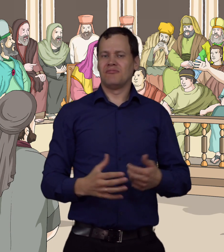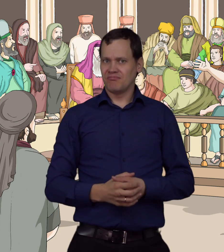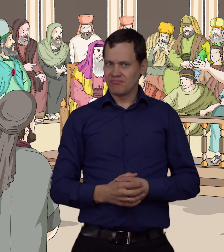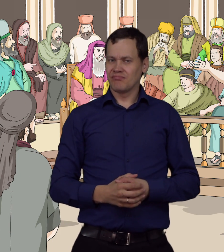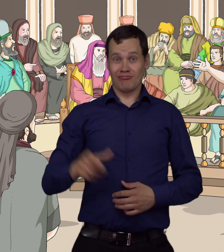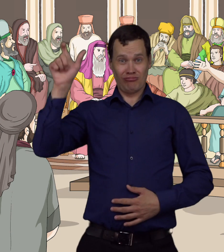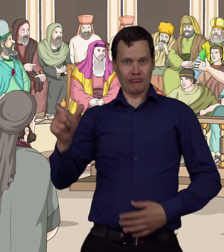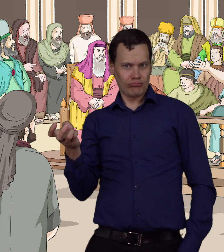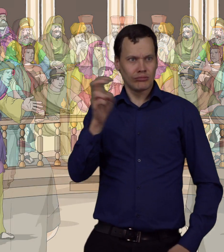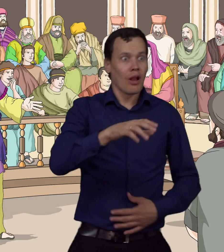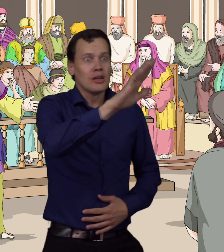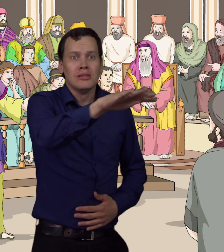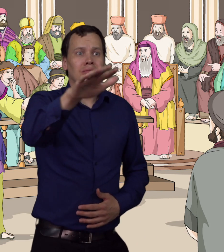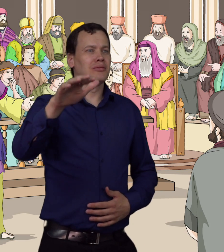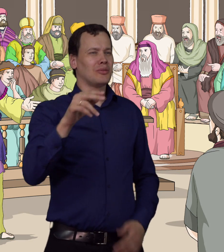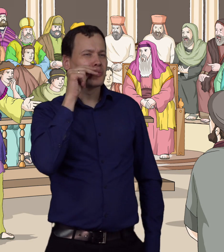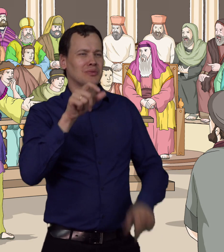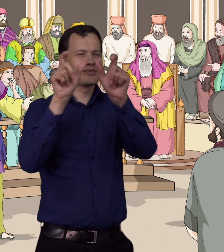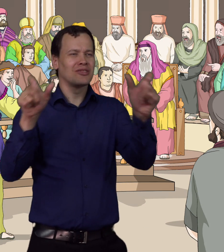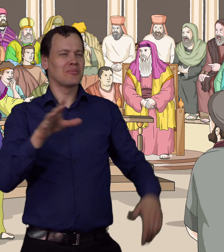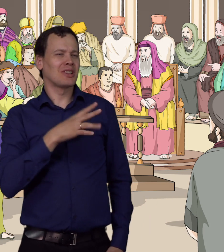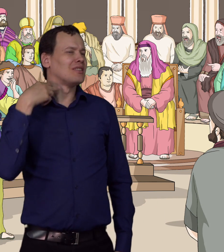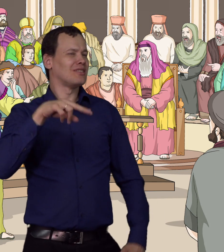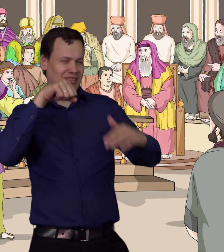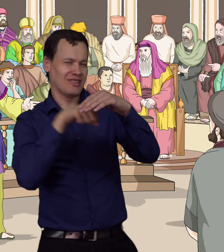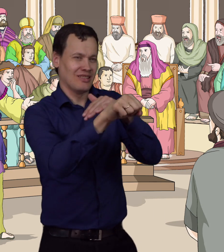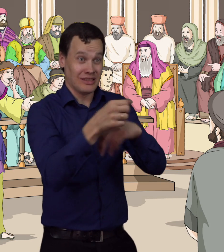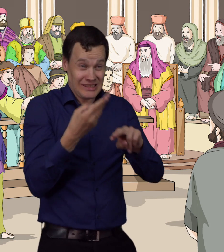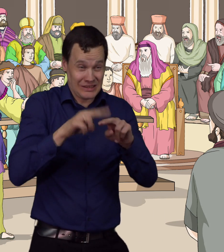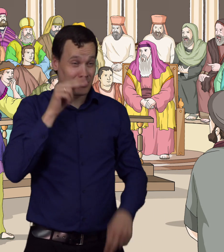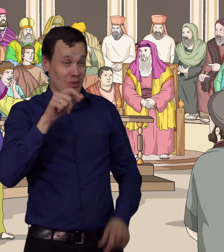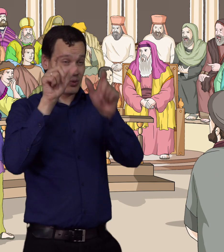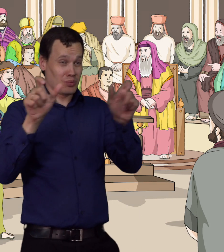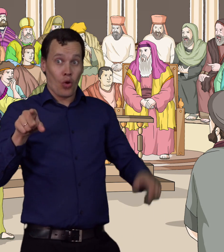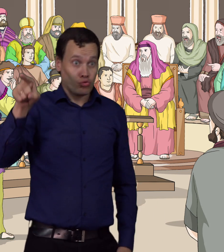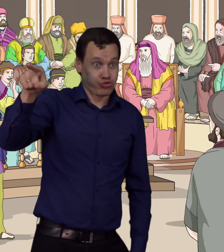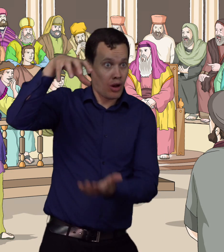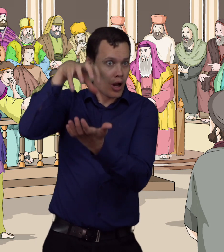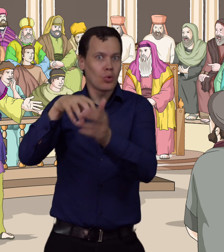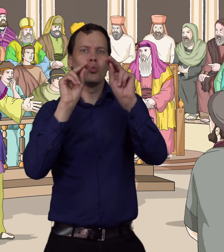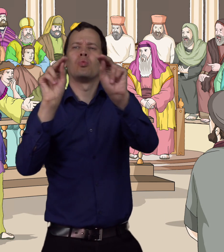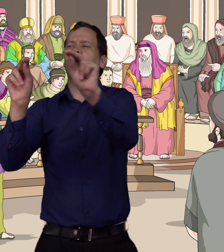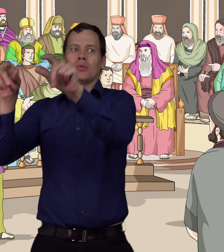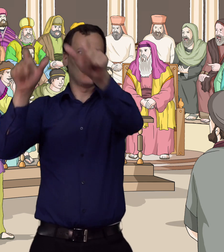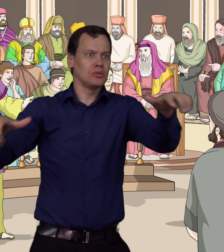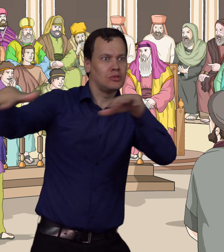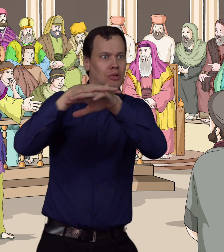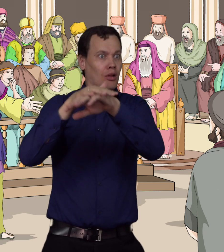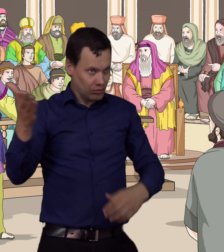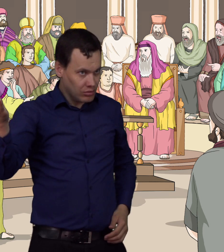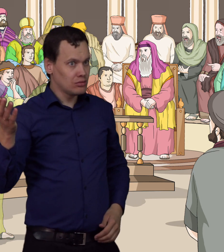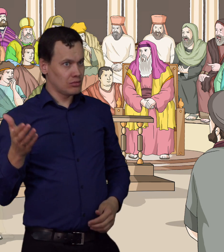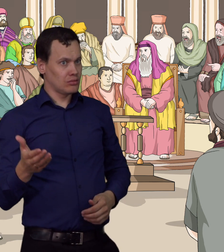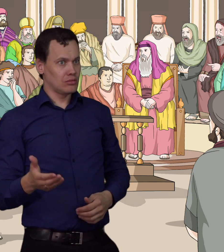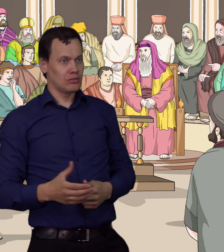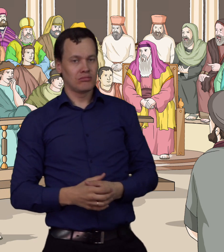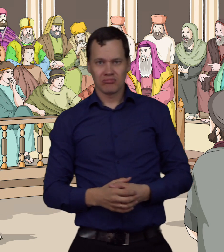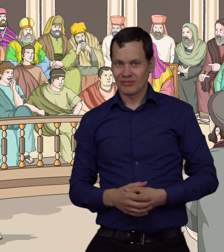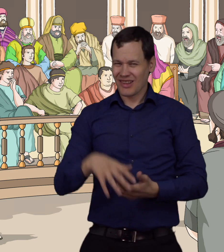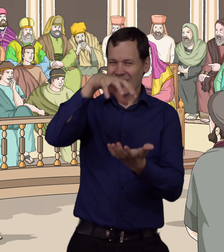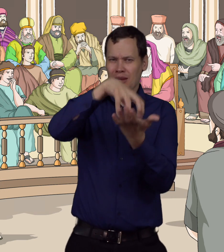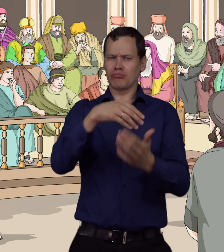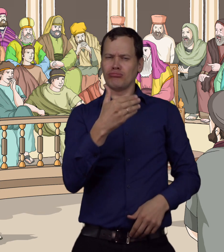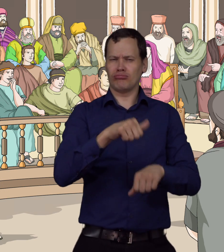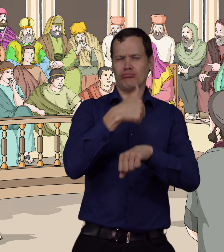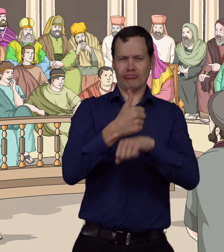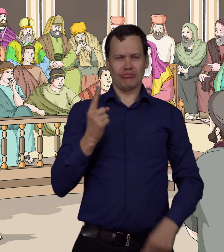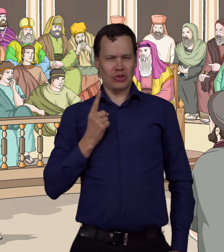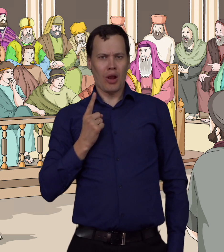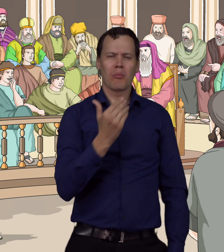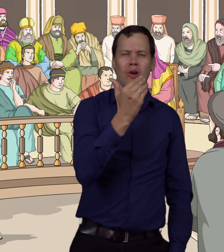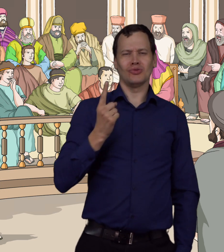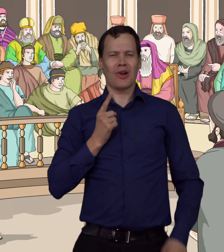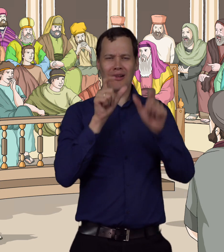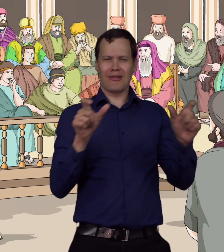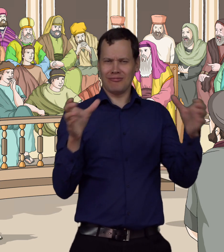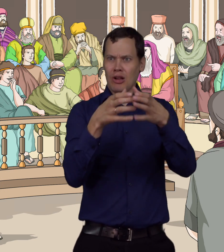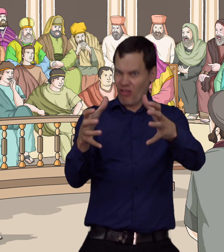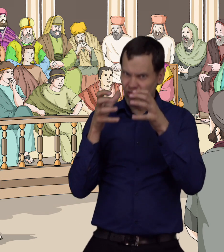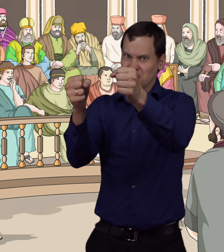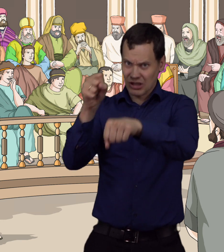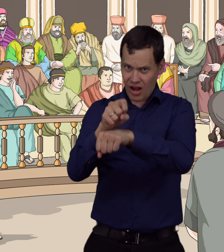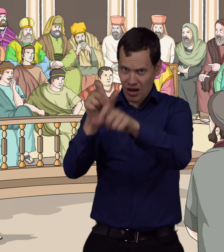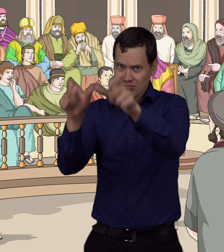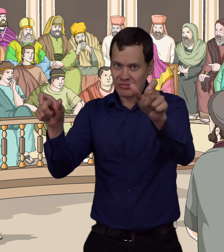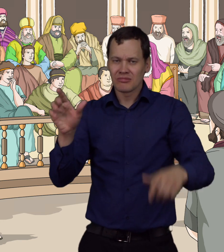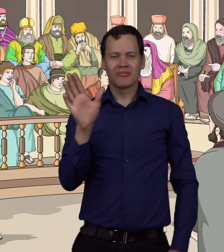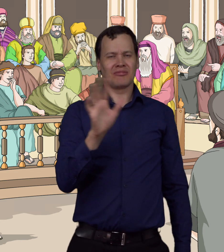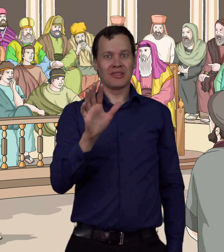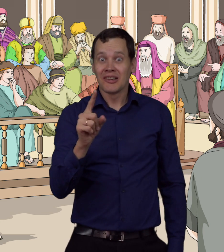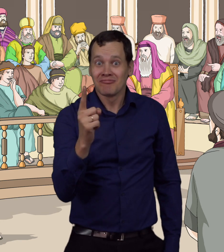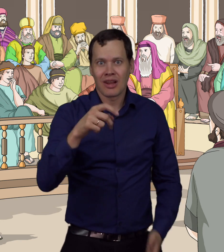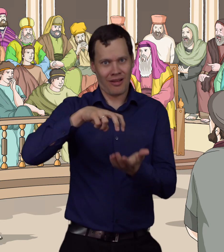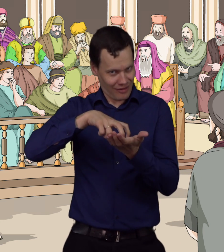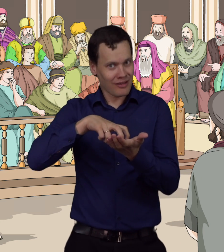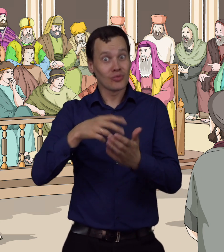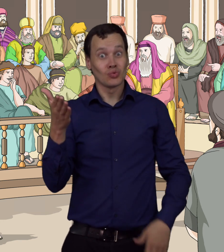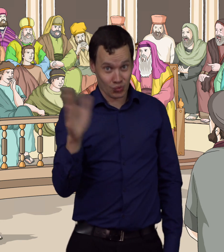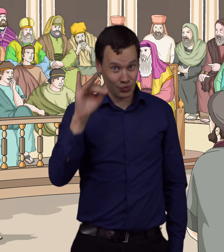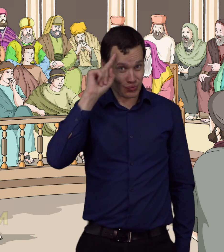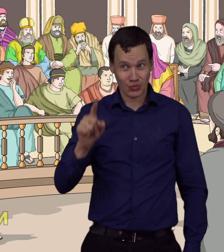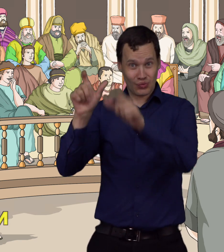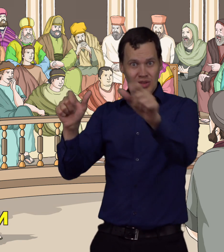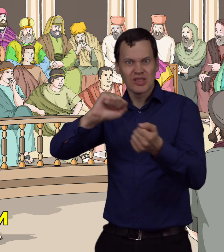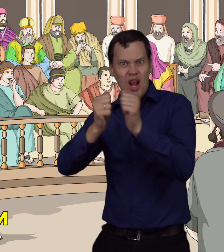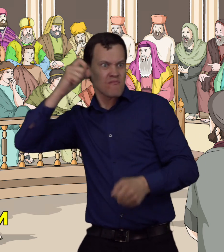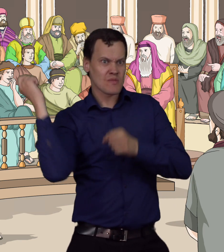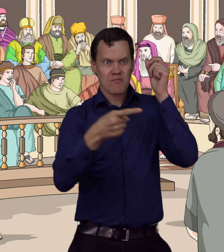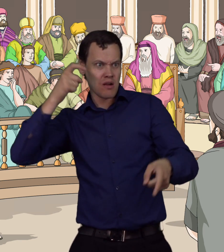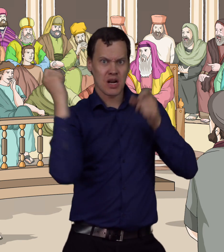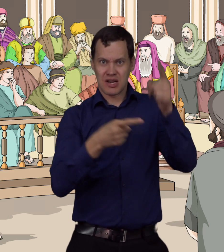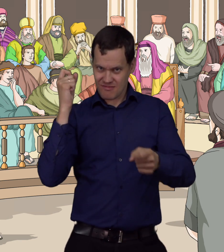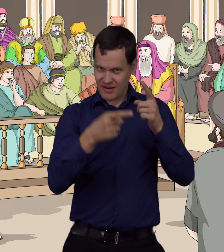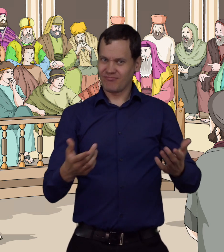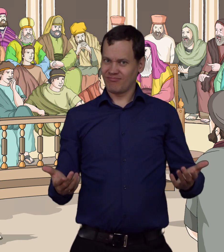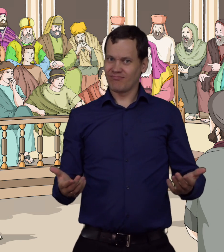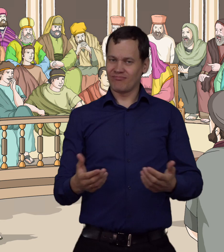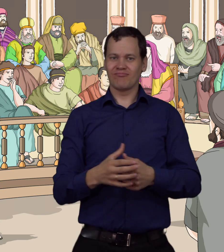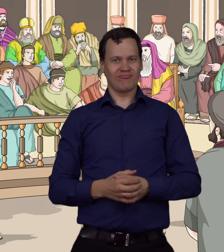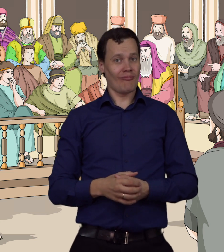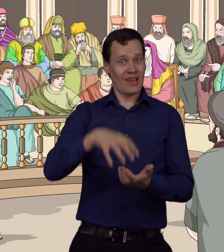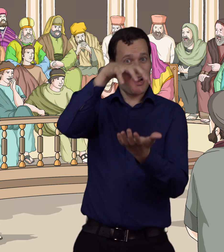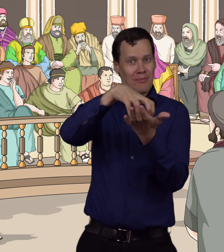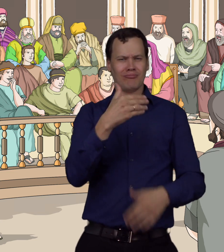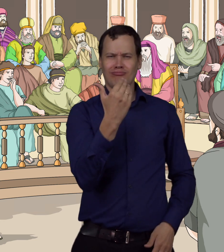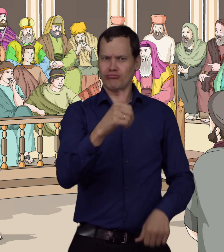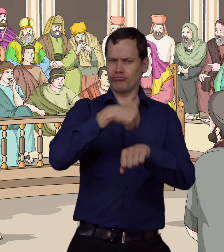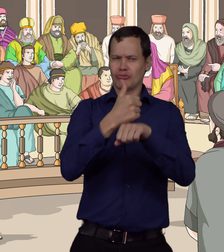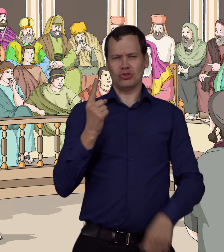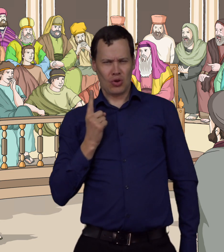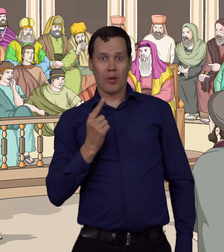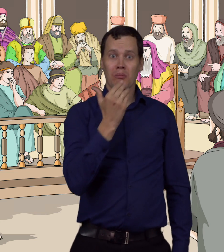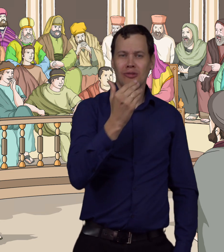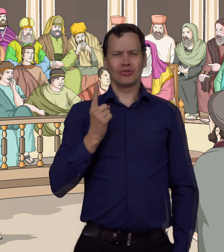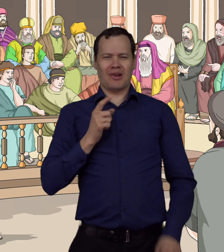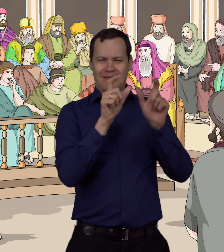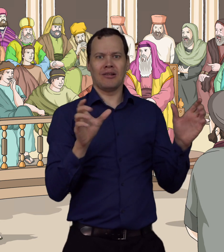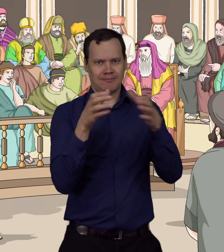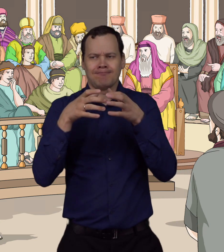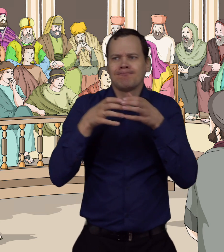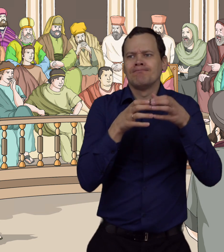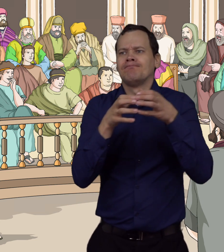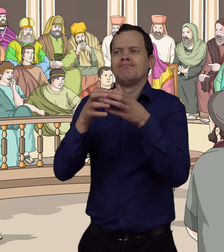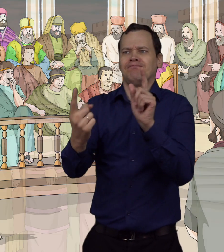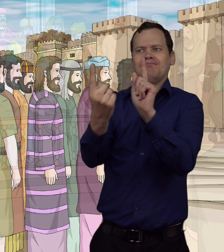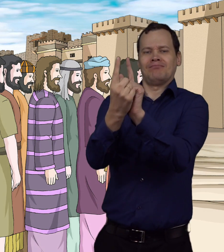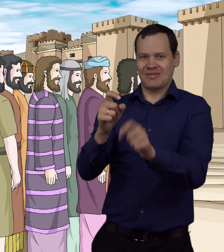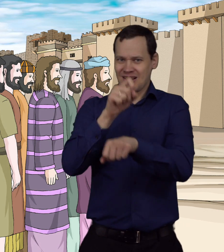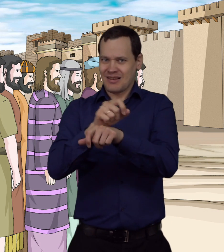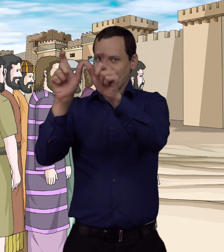Then someone came in and announced, “Look, the men you put in jail are standing in the temple courts teaching the people!”